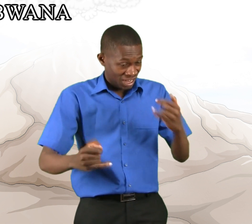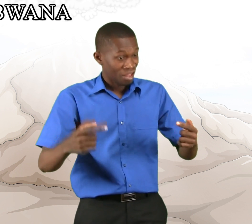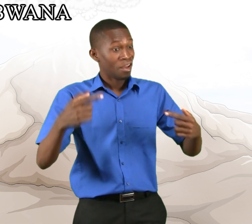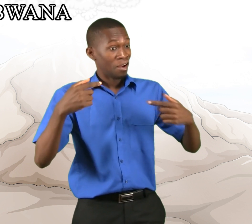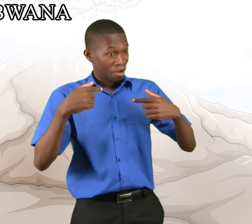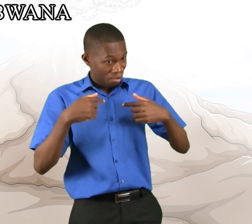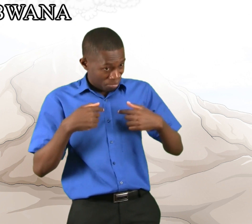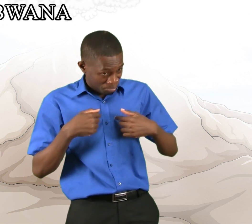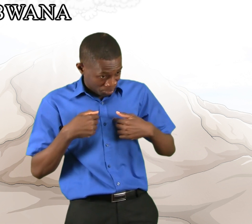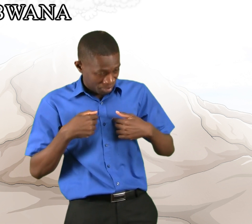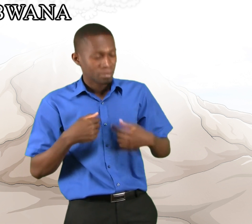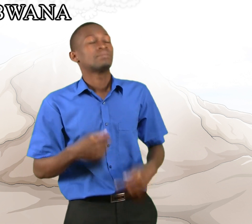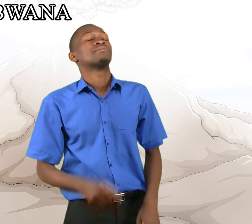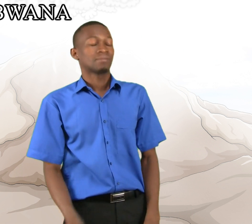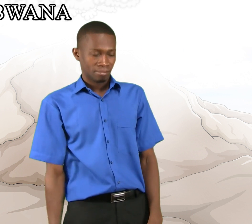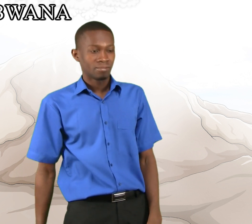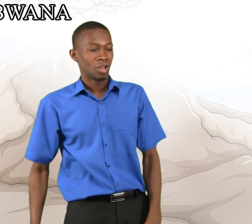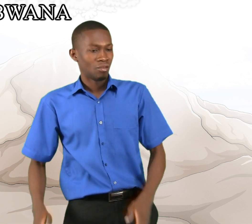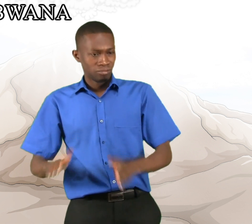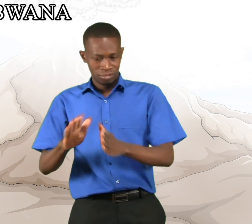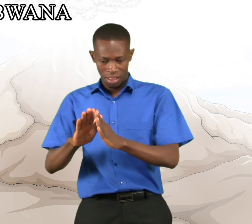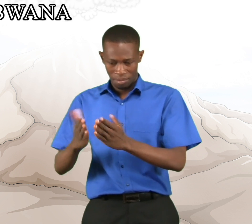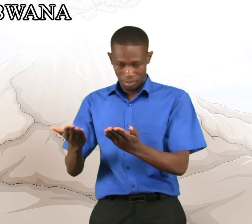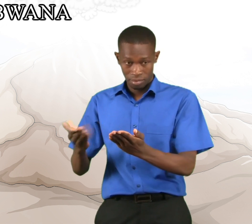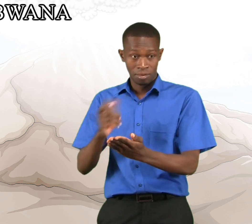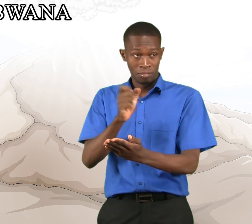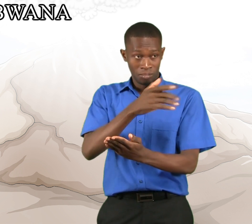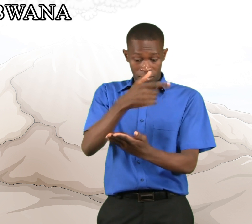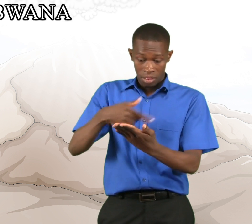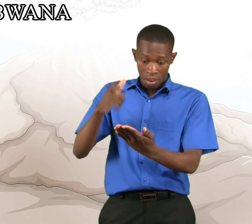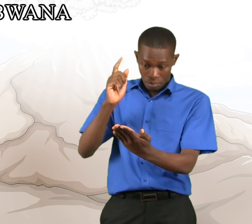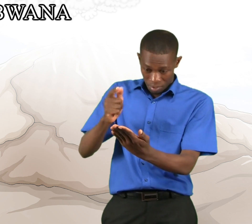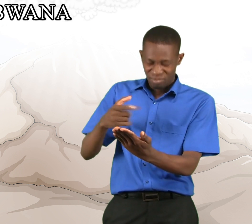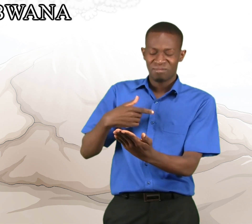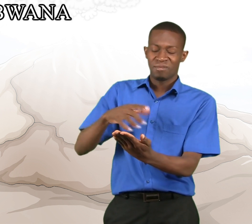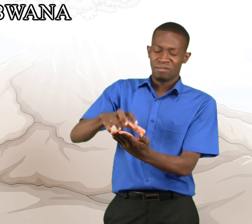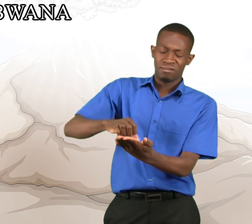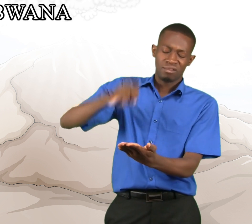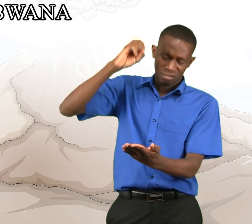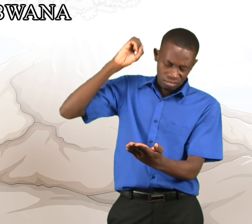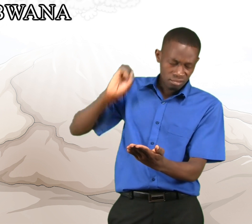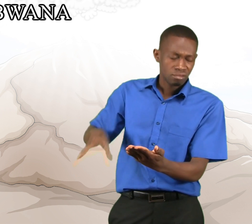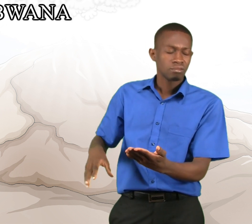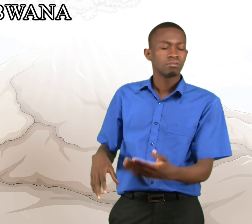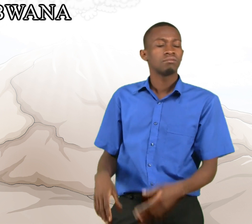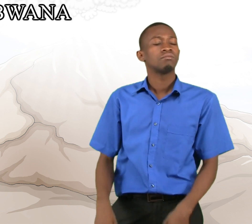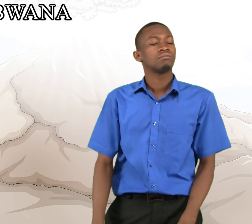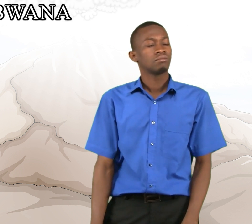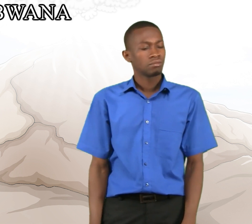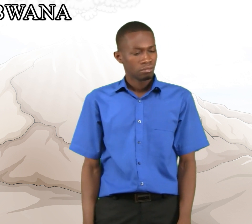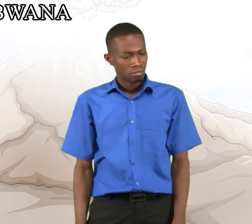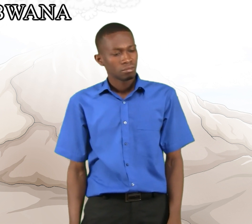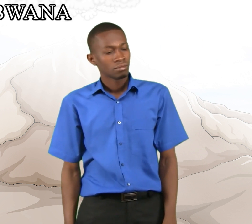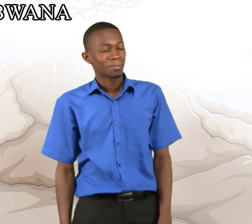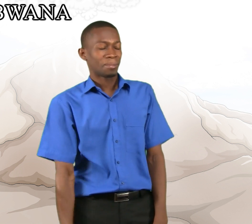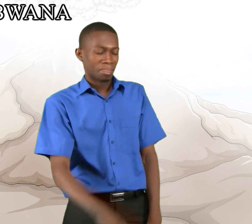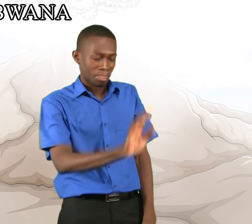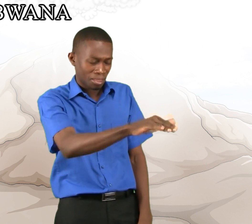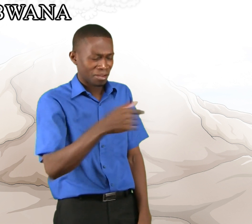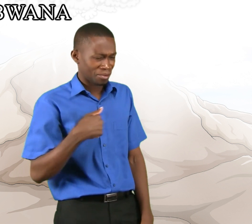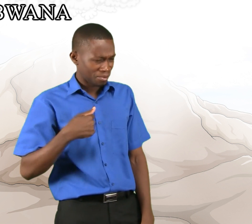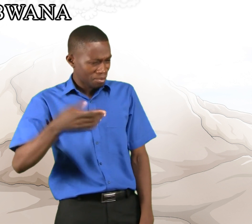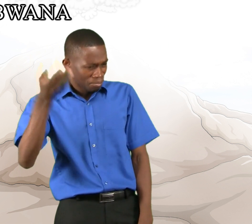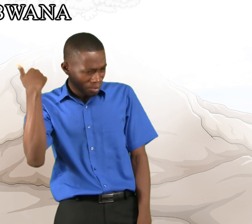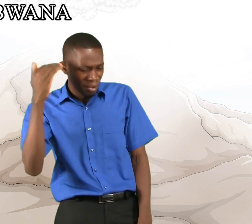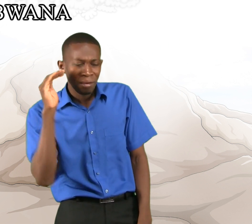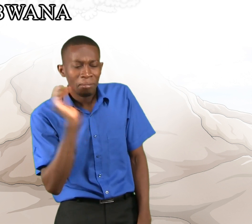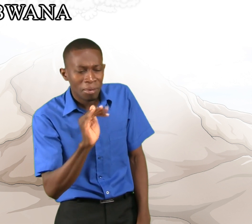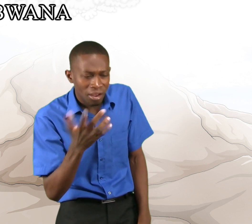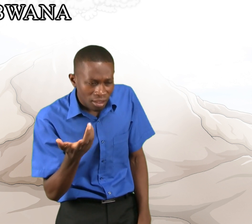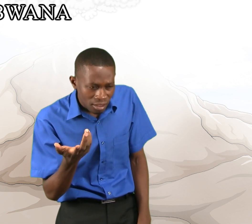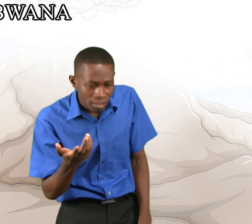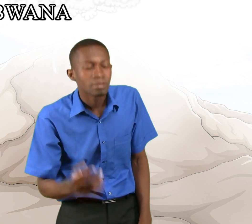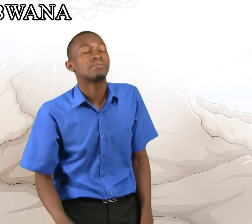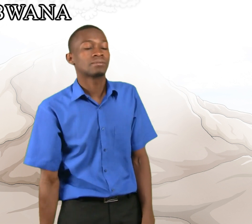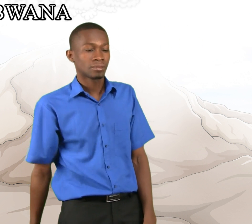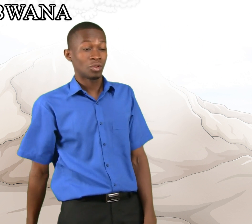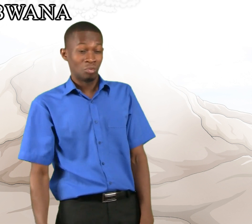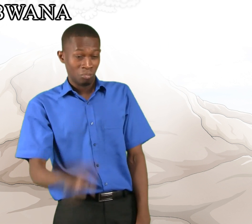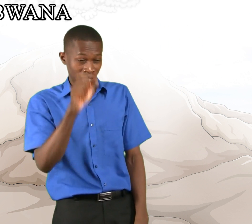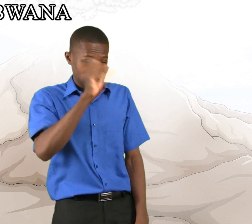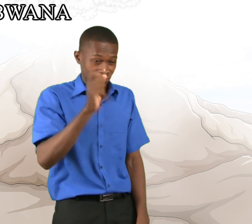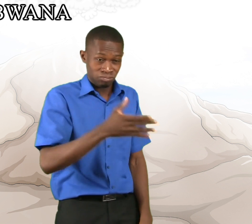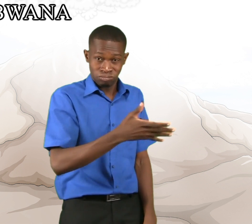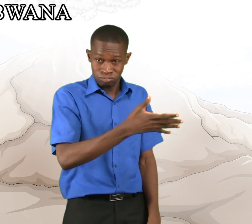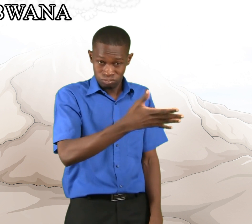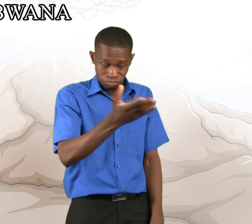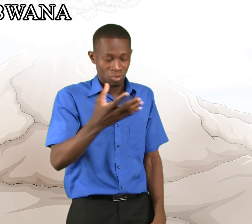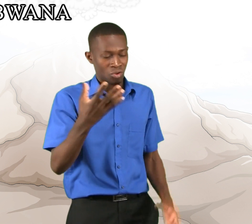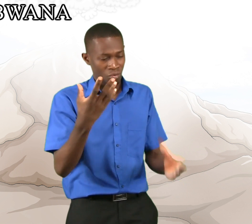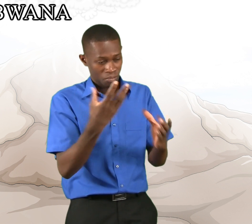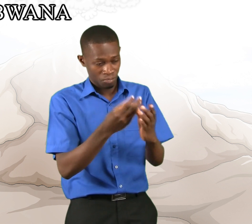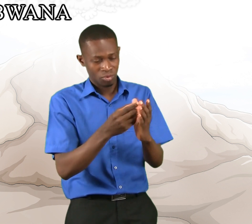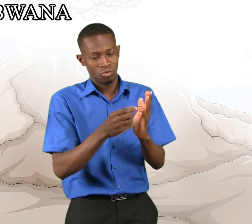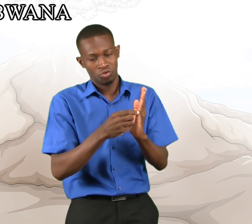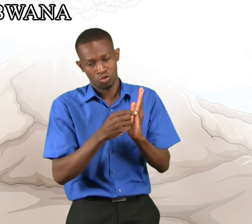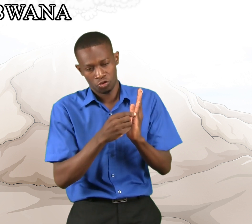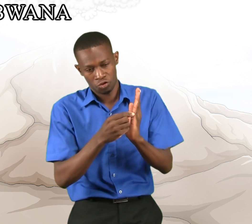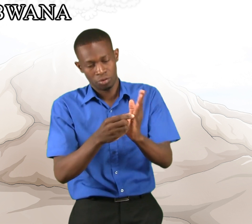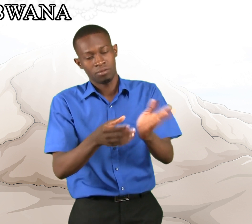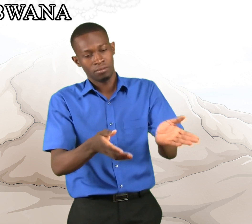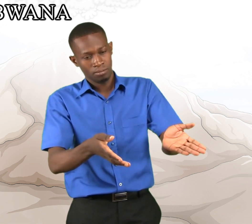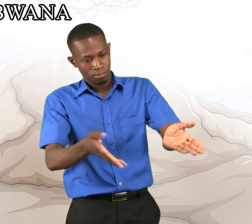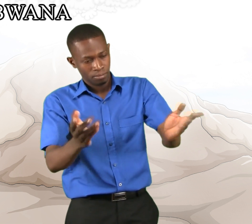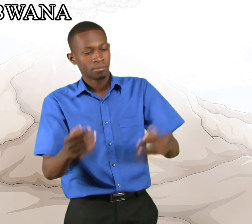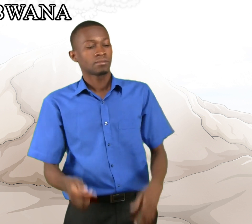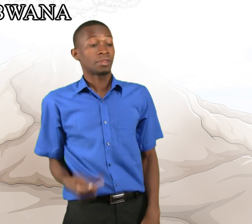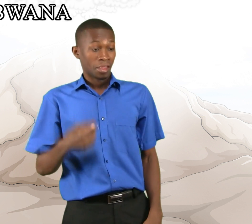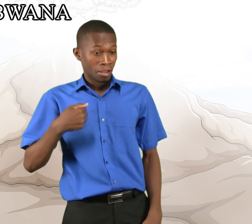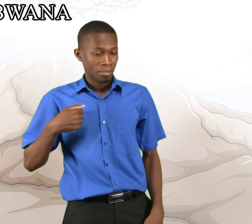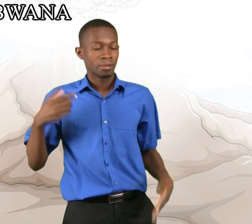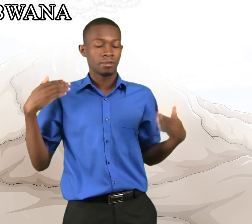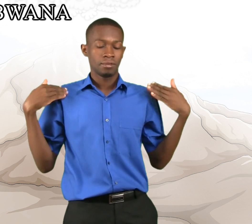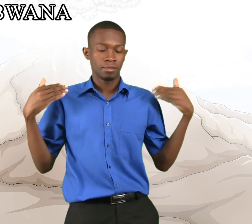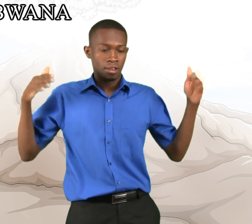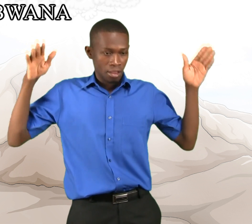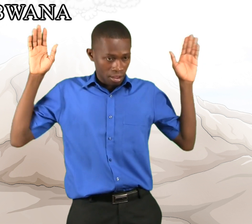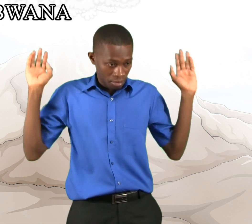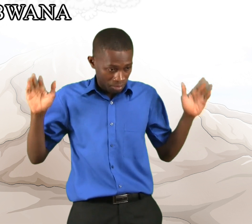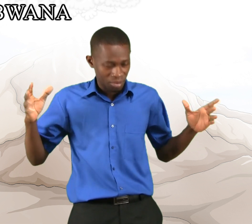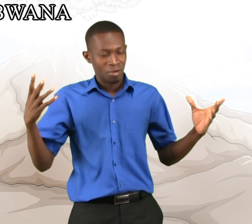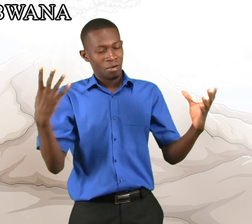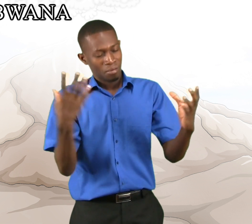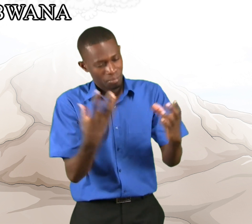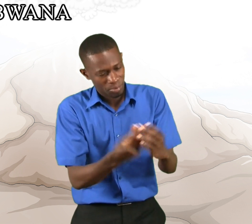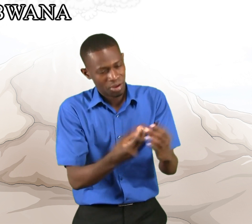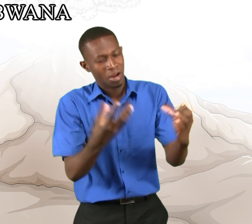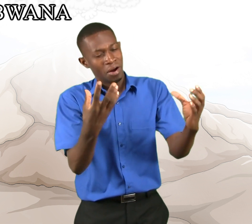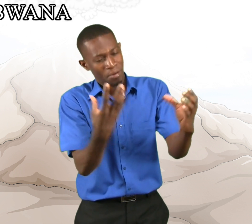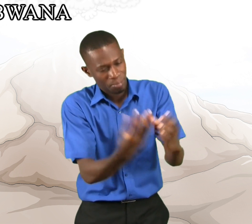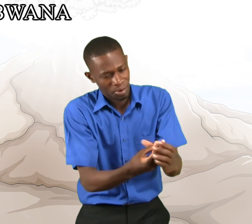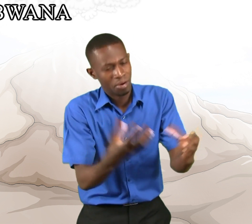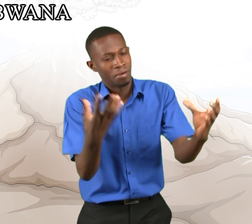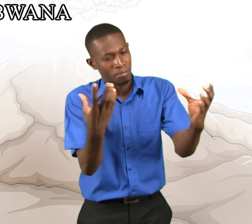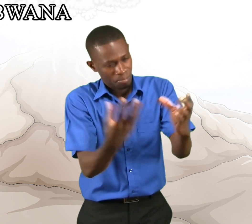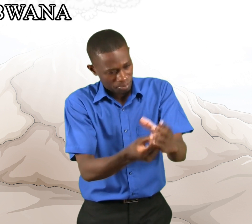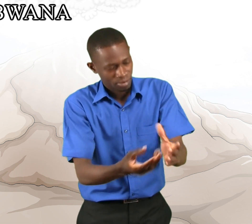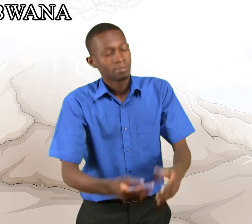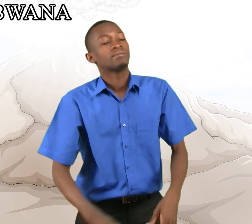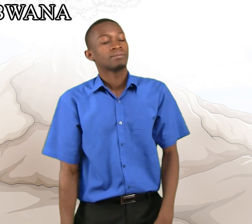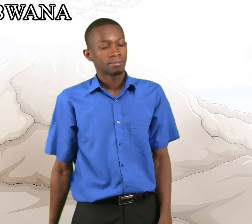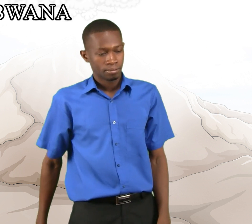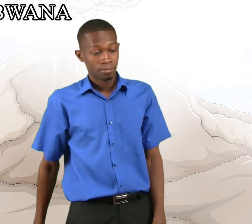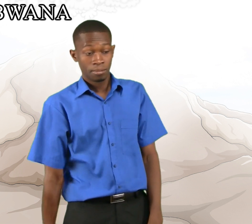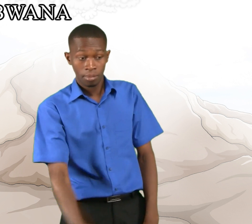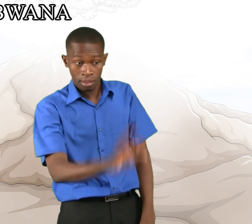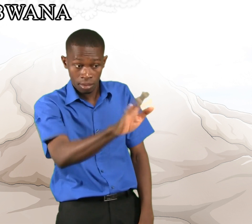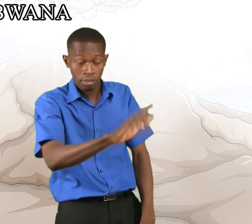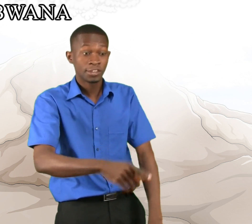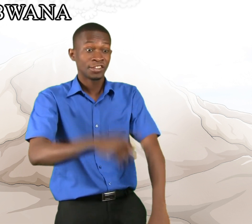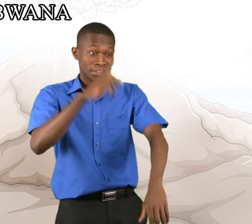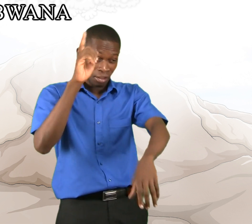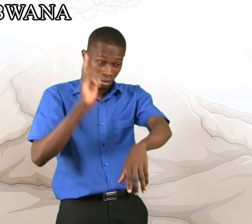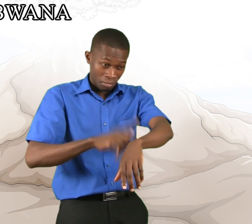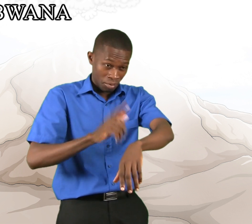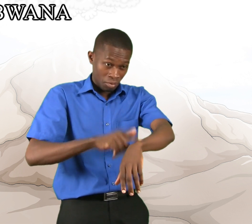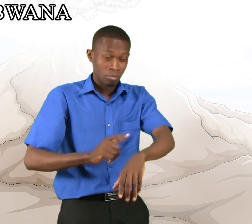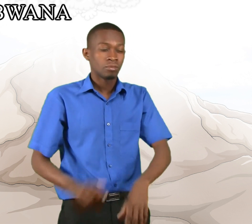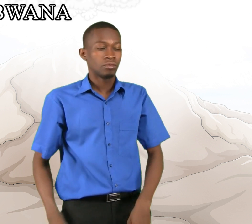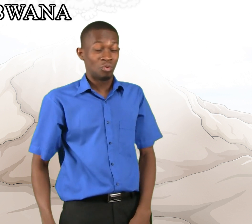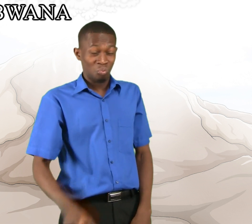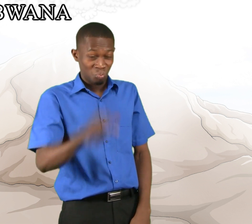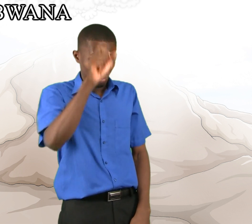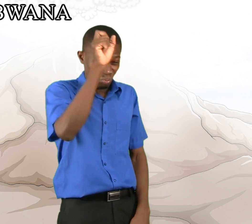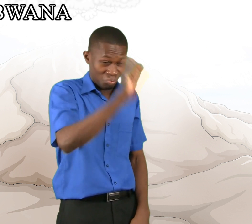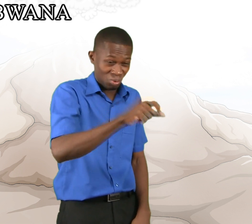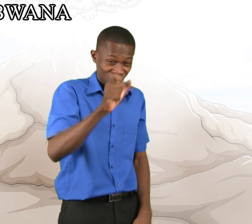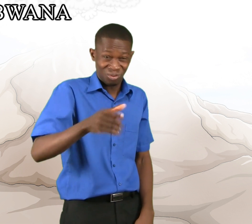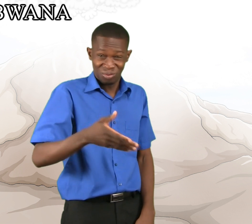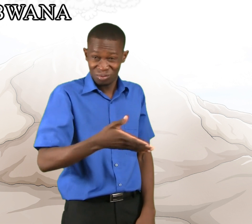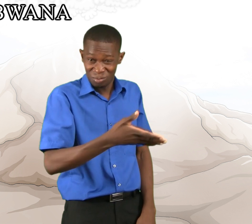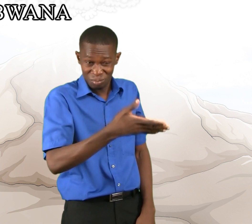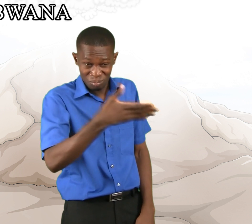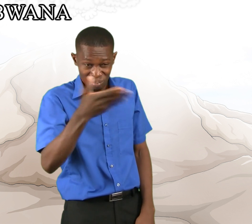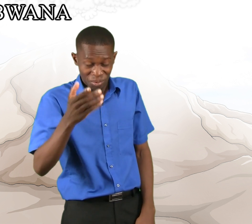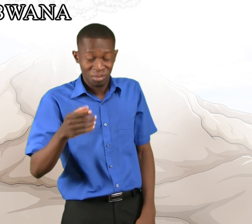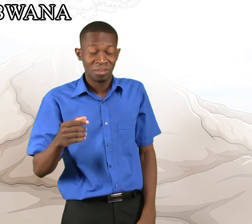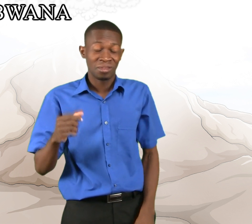Now go, lead the people to the place I described. Behold, My angel shall go before you.